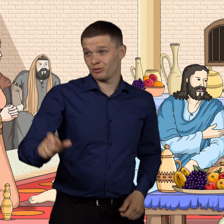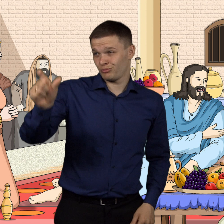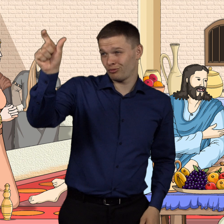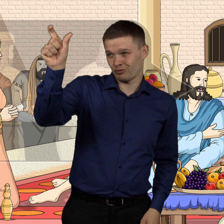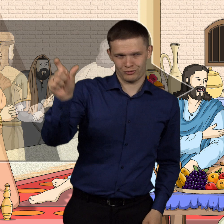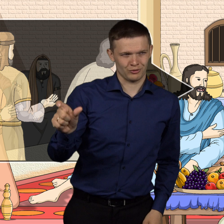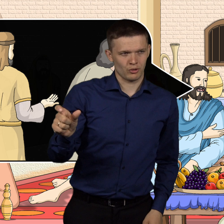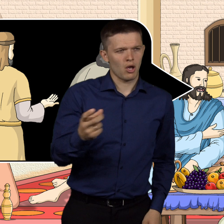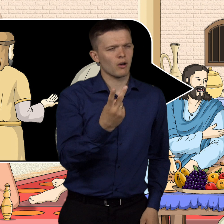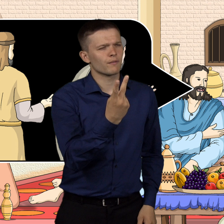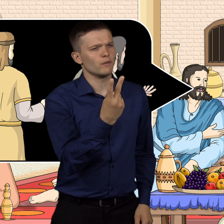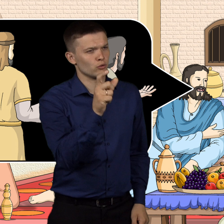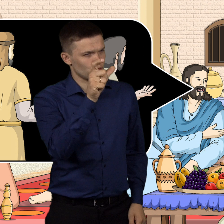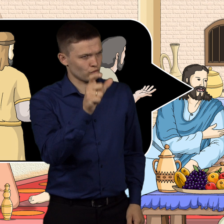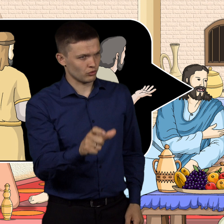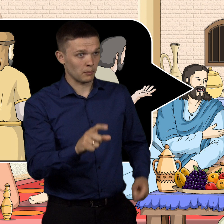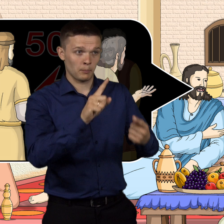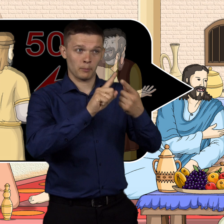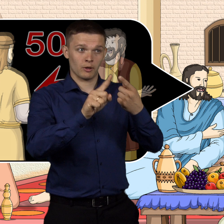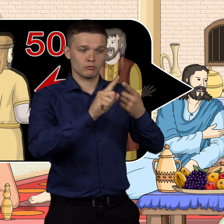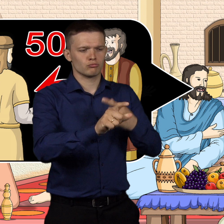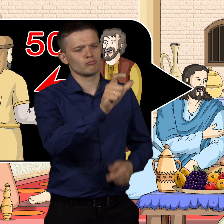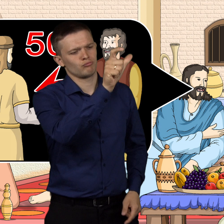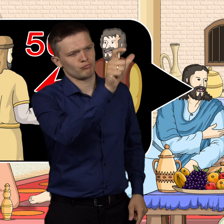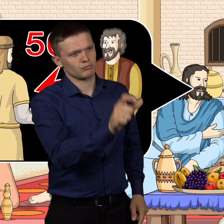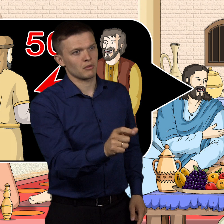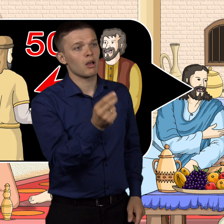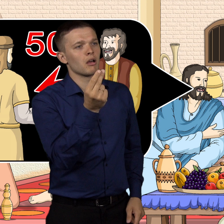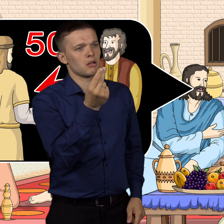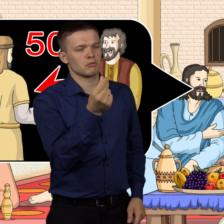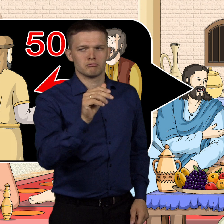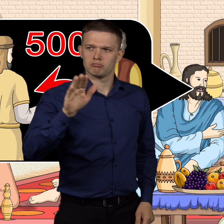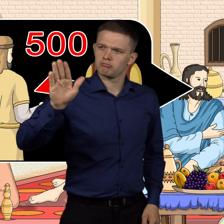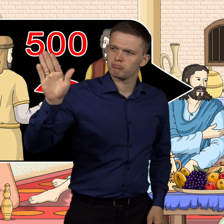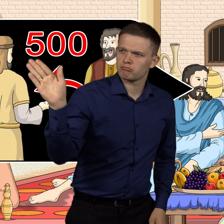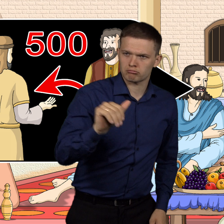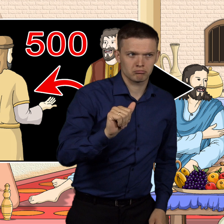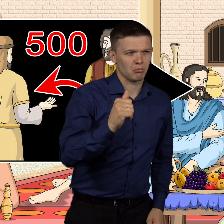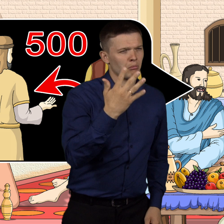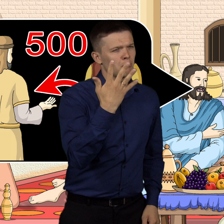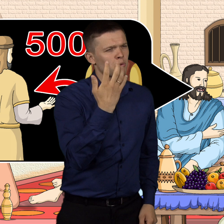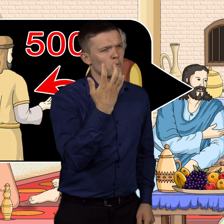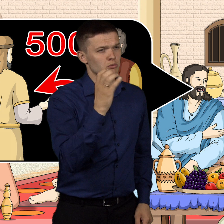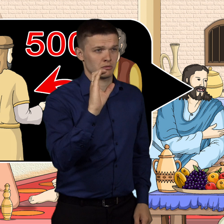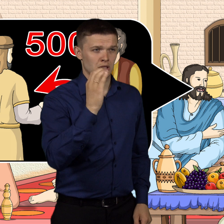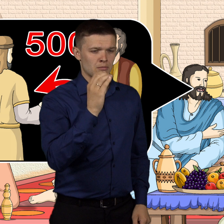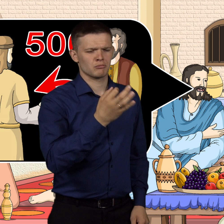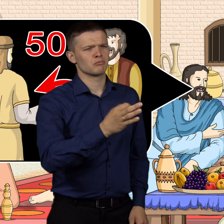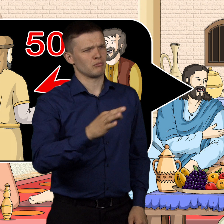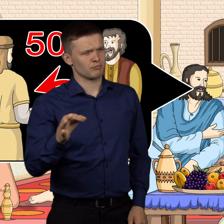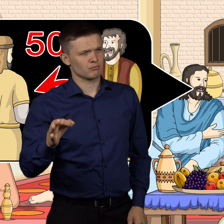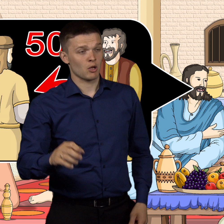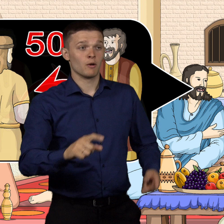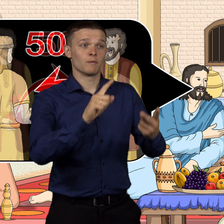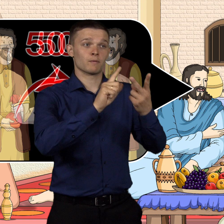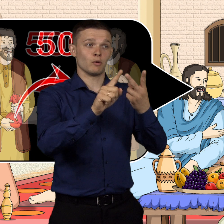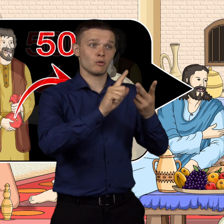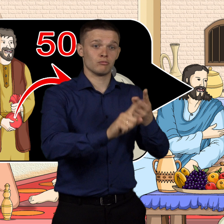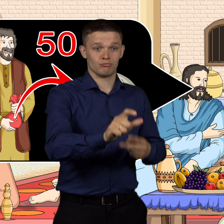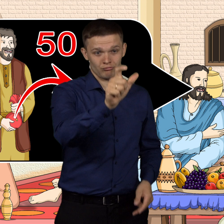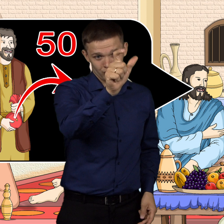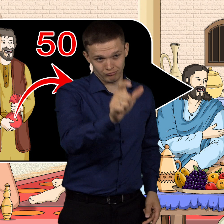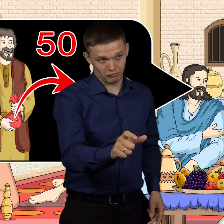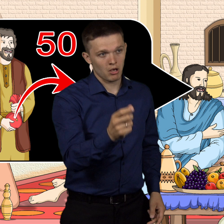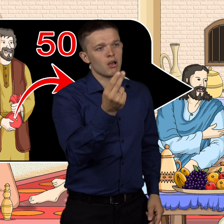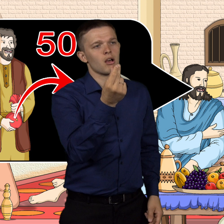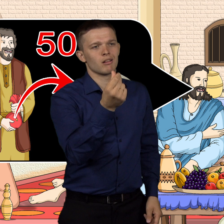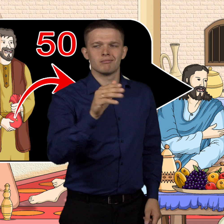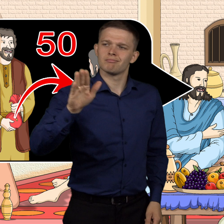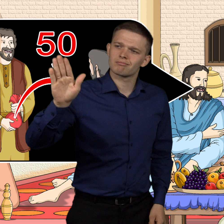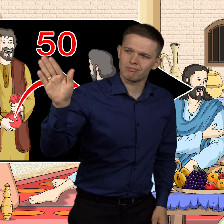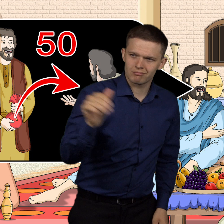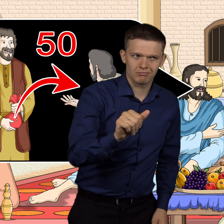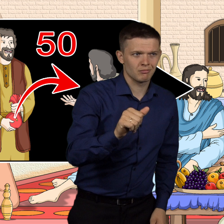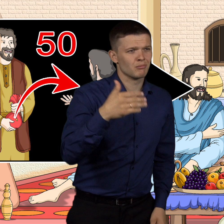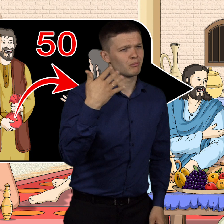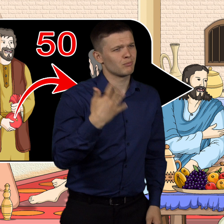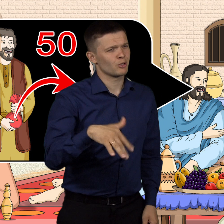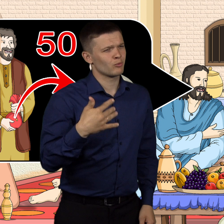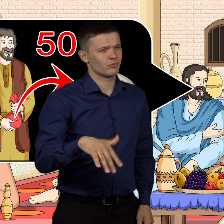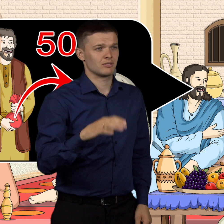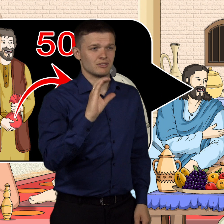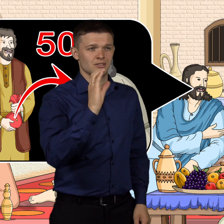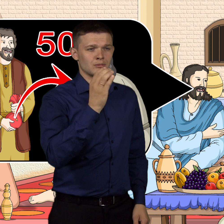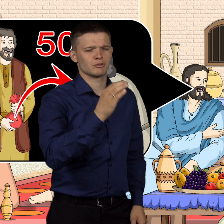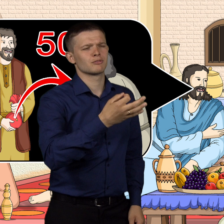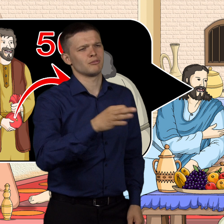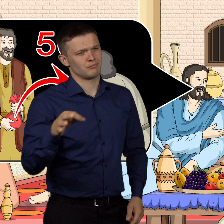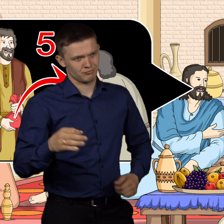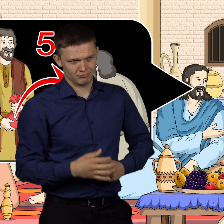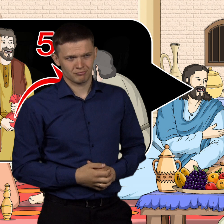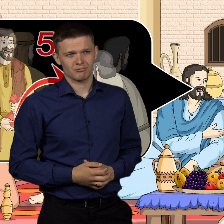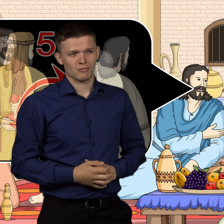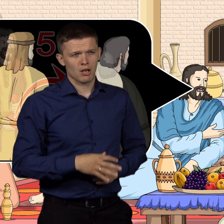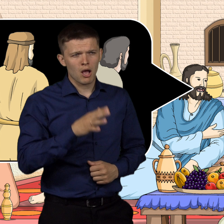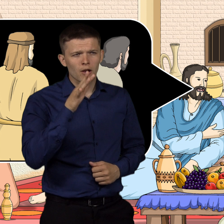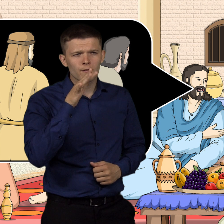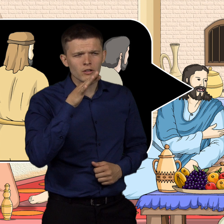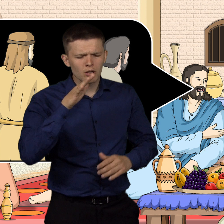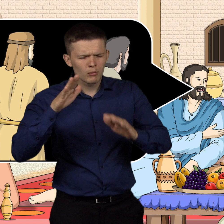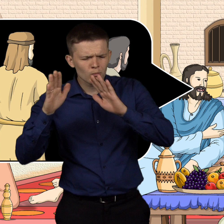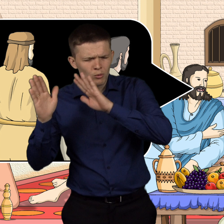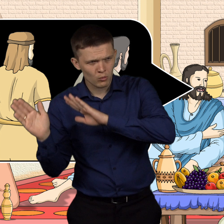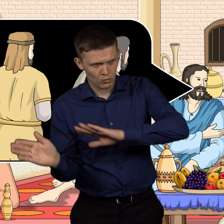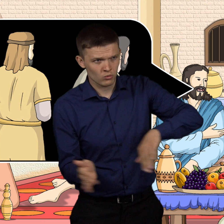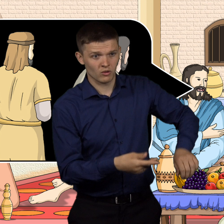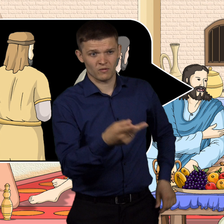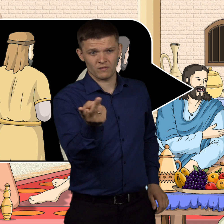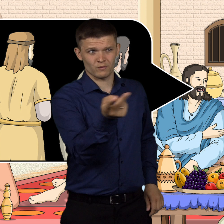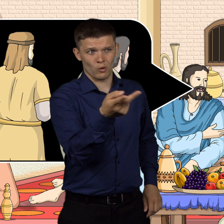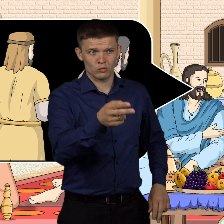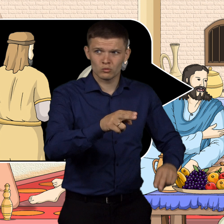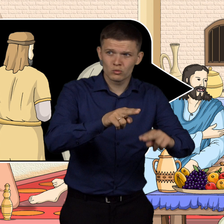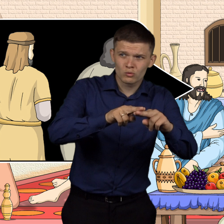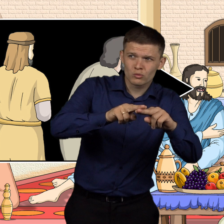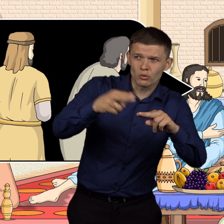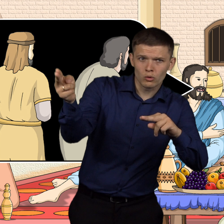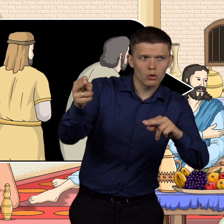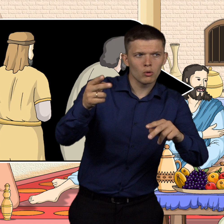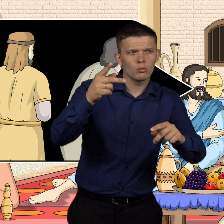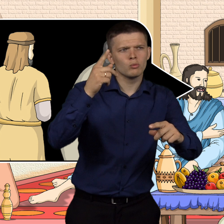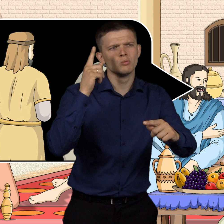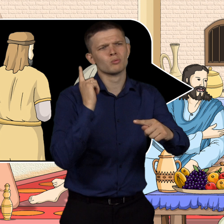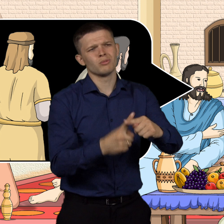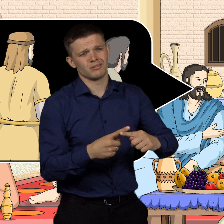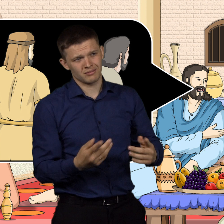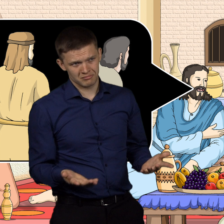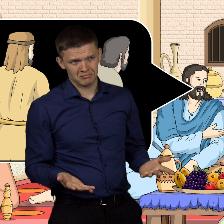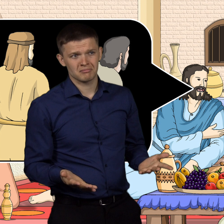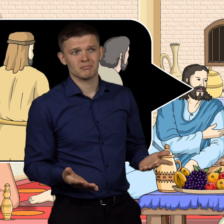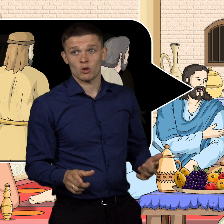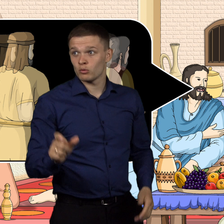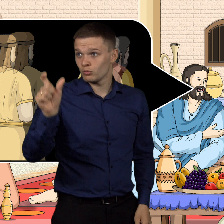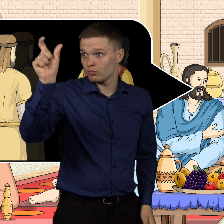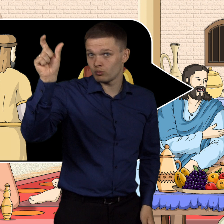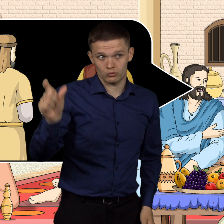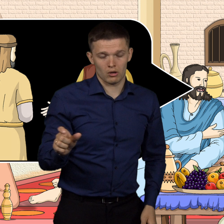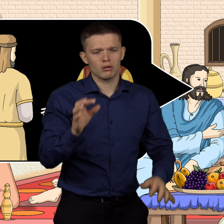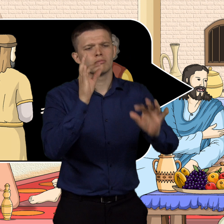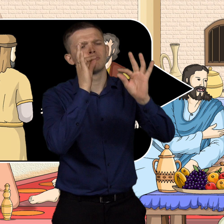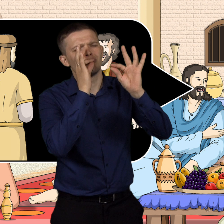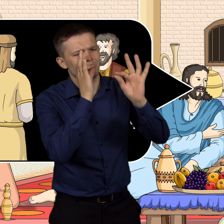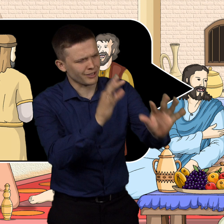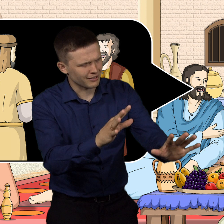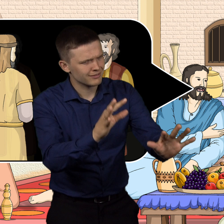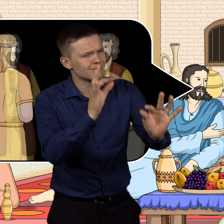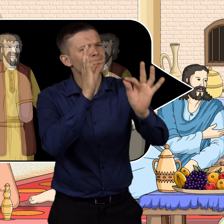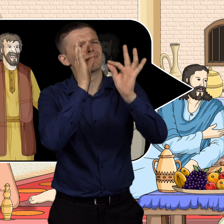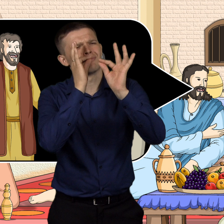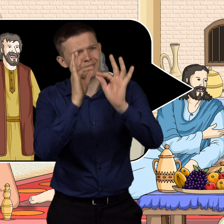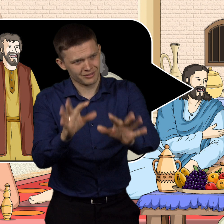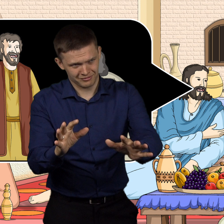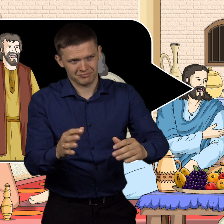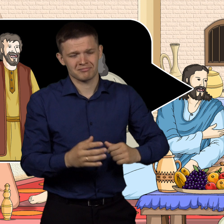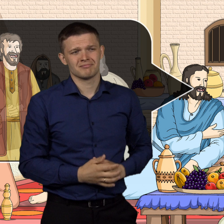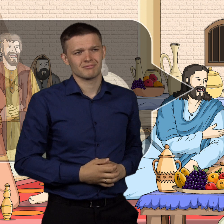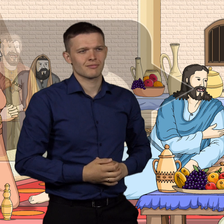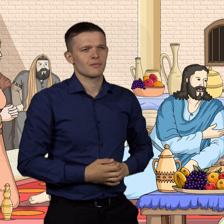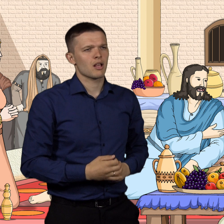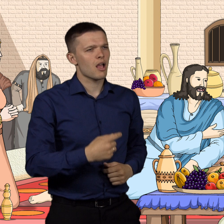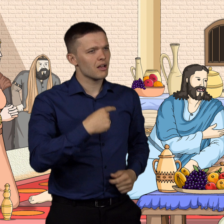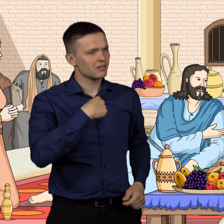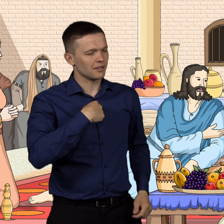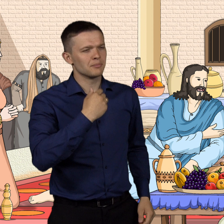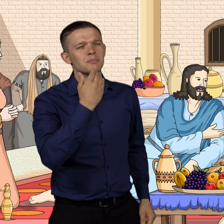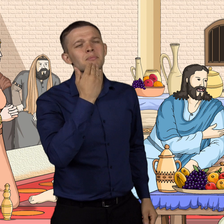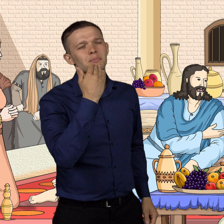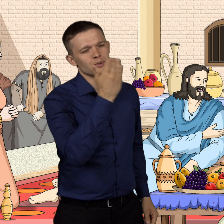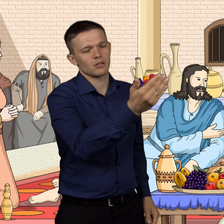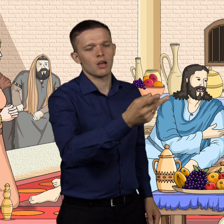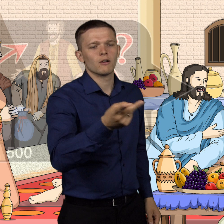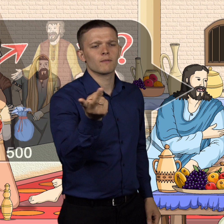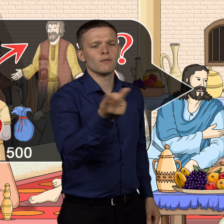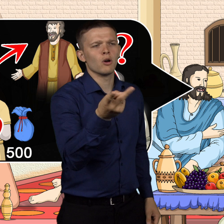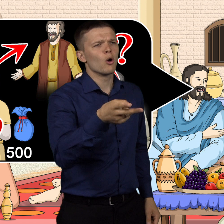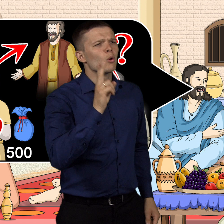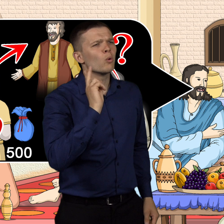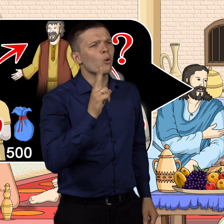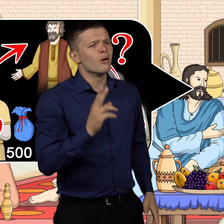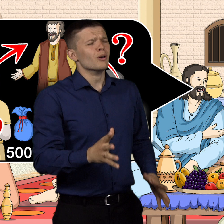One owed him five hundred denarii, and the other fifty. When they were unable to repay him, he forgave both of them.